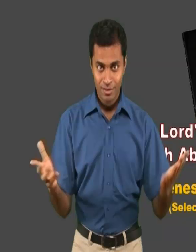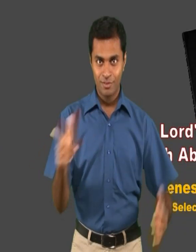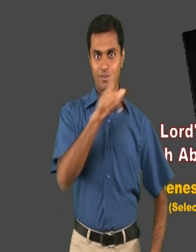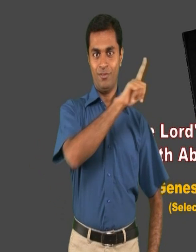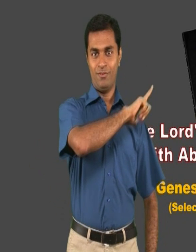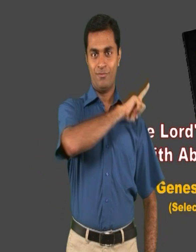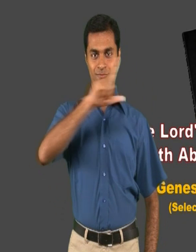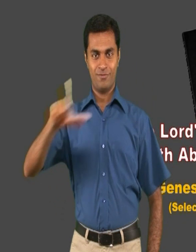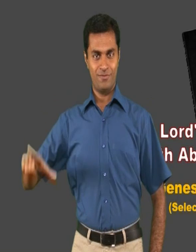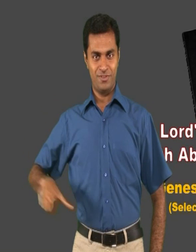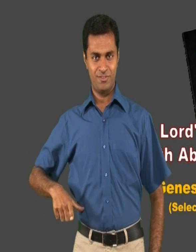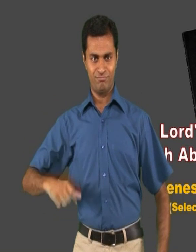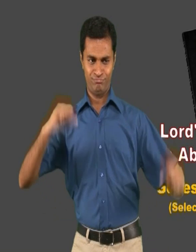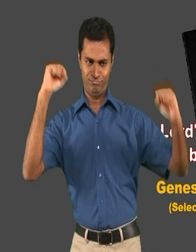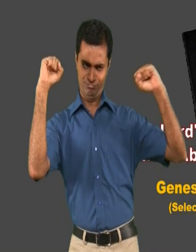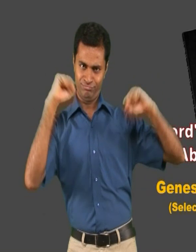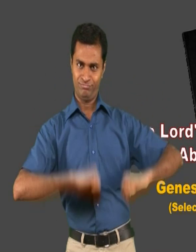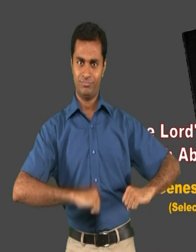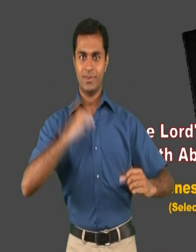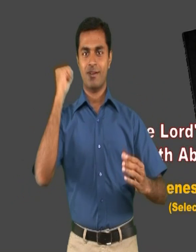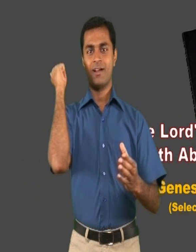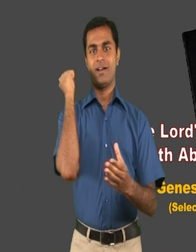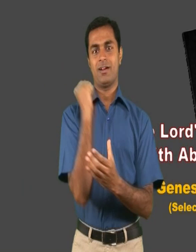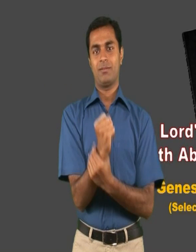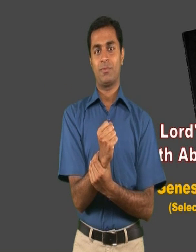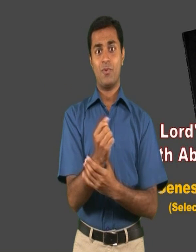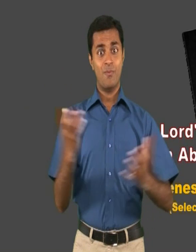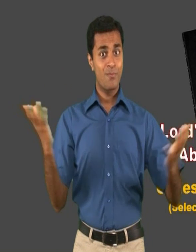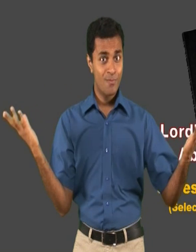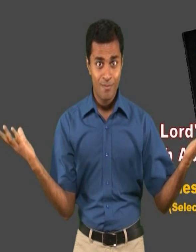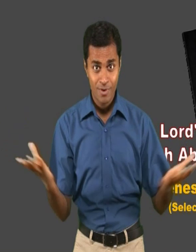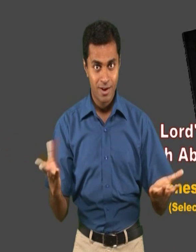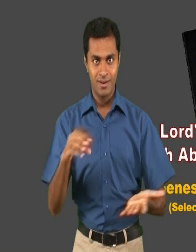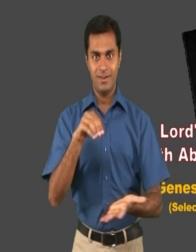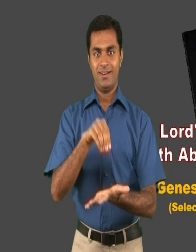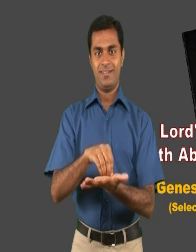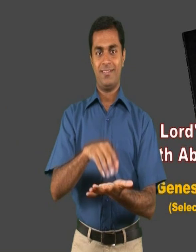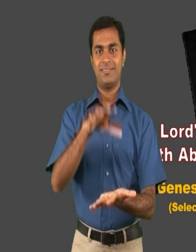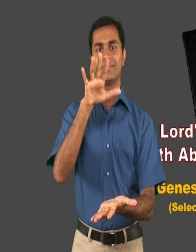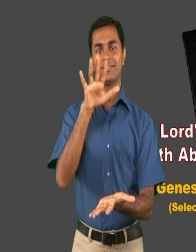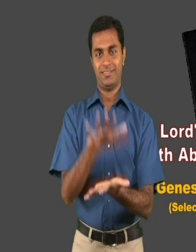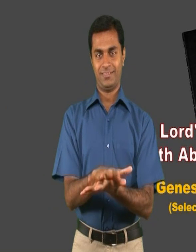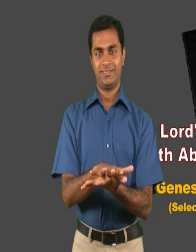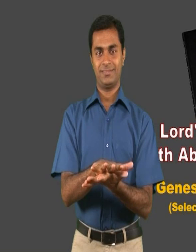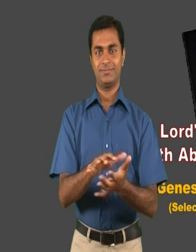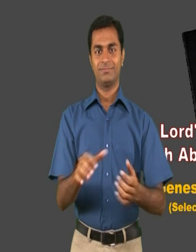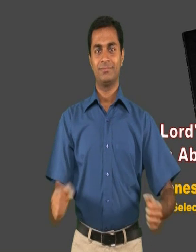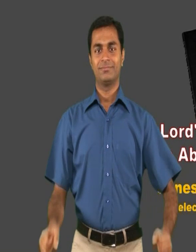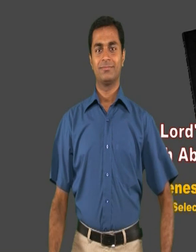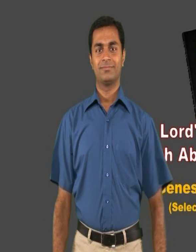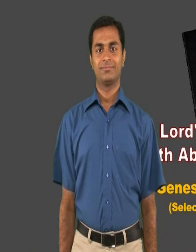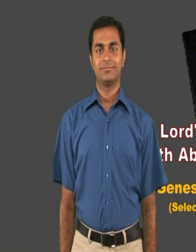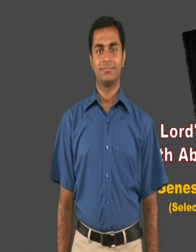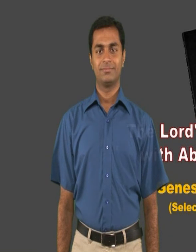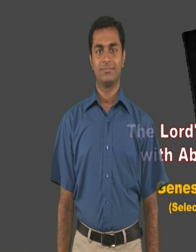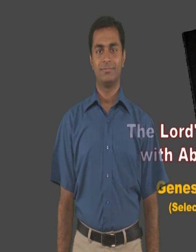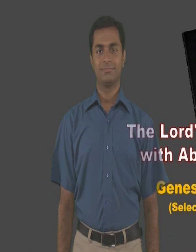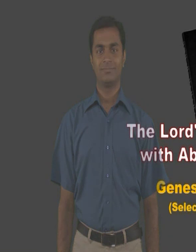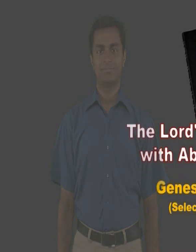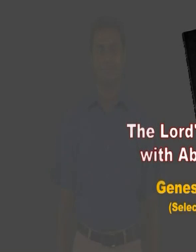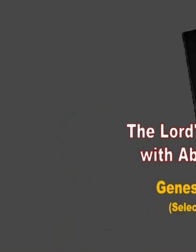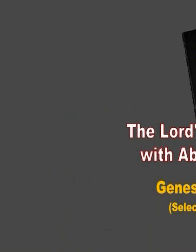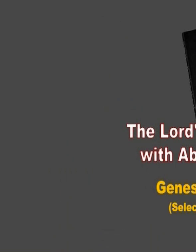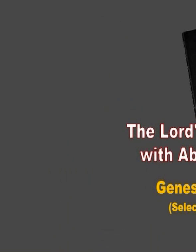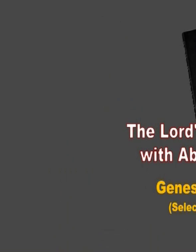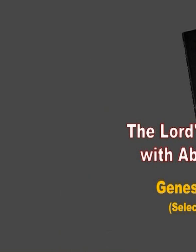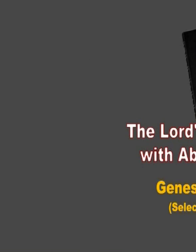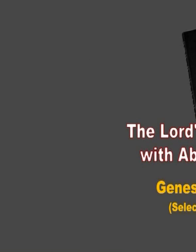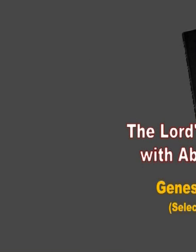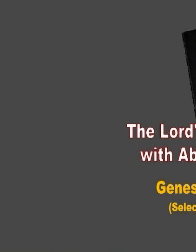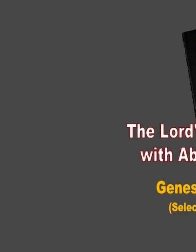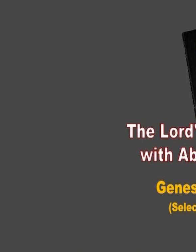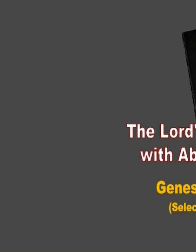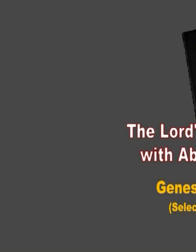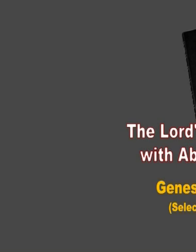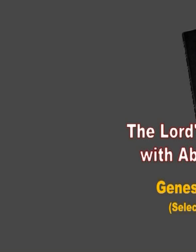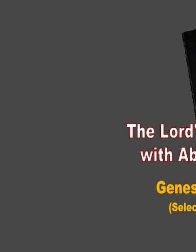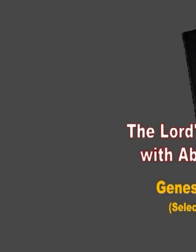The Lord's covenant with Abram - land